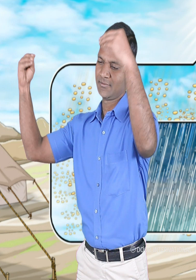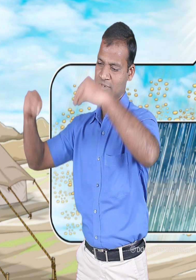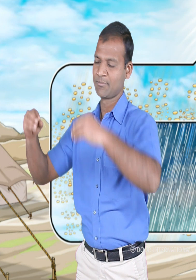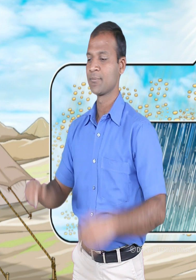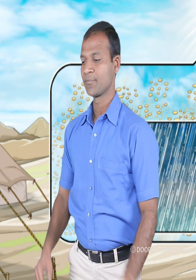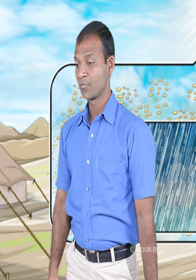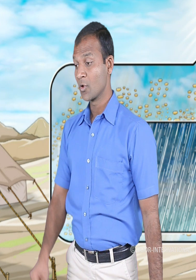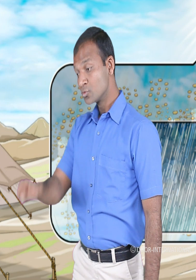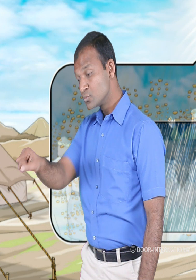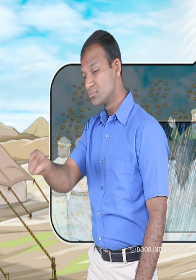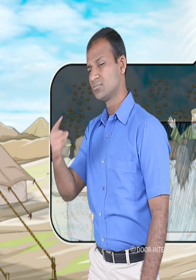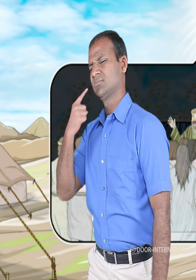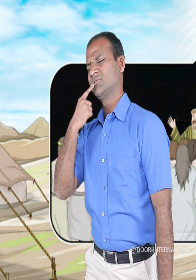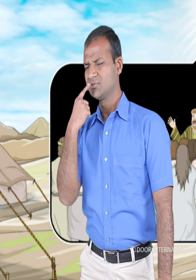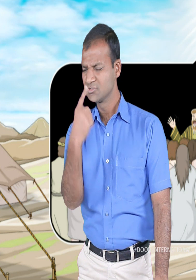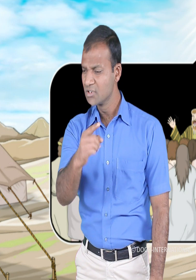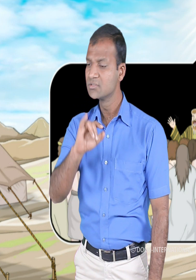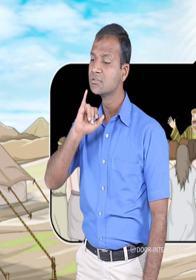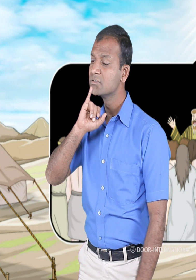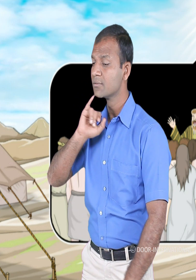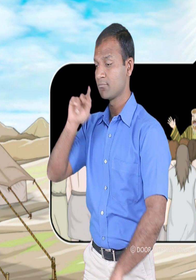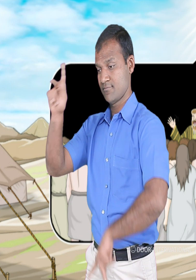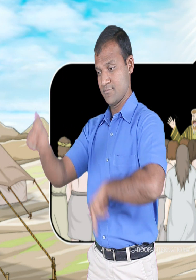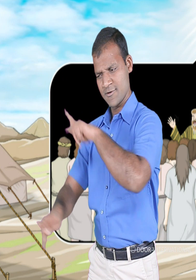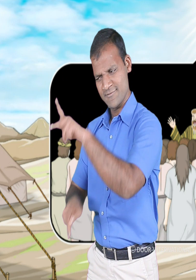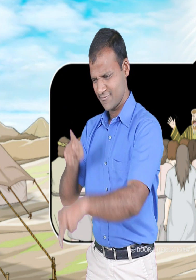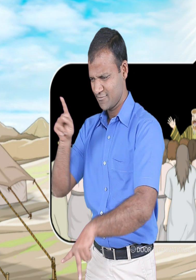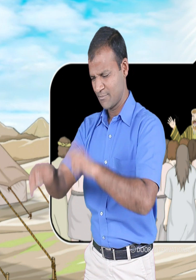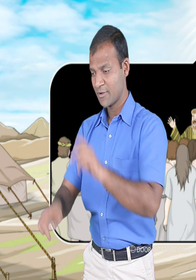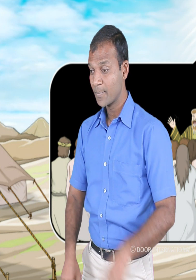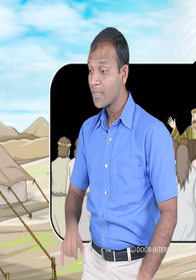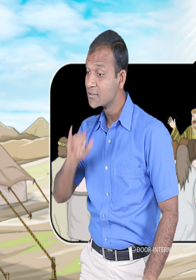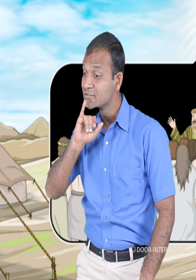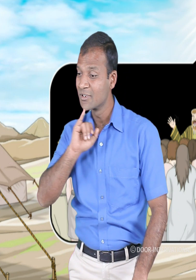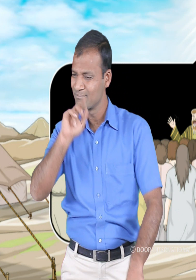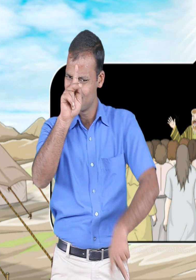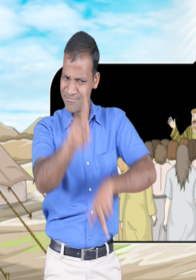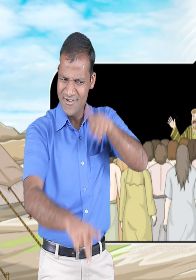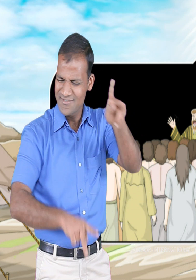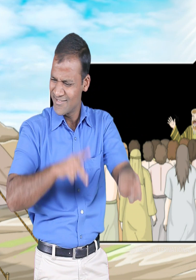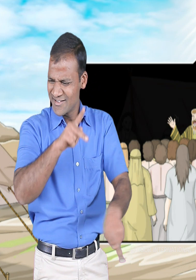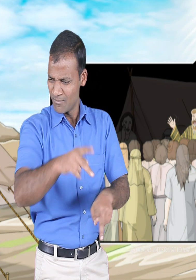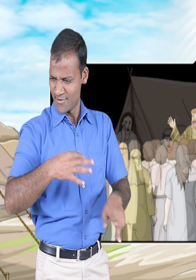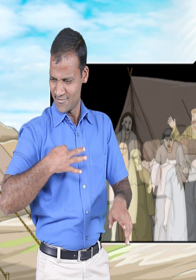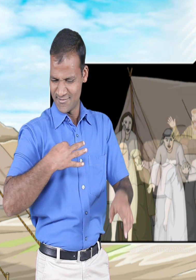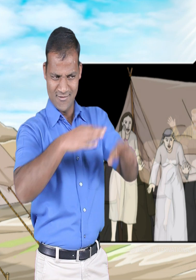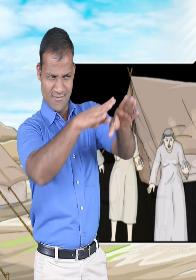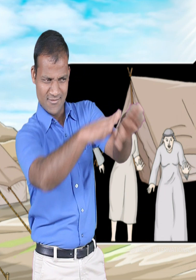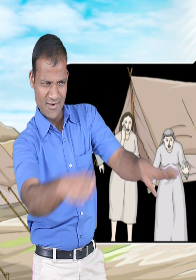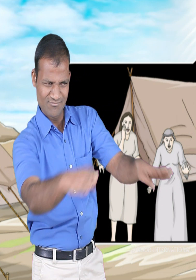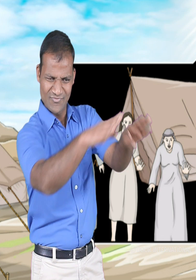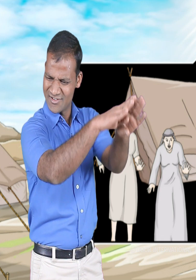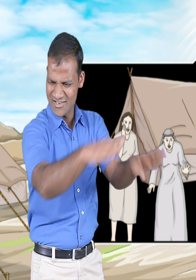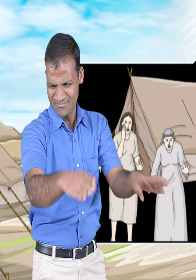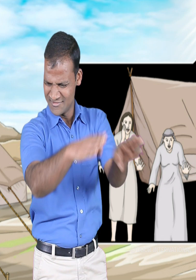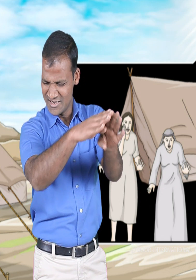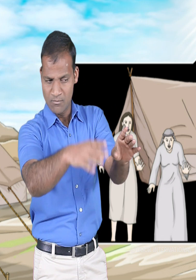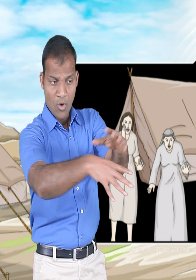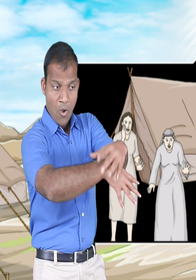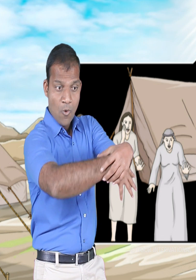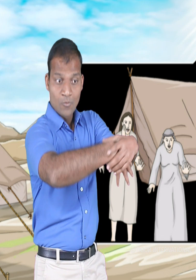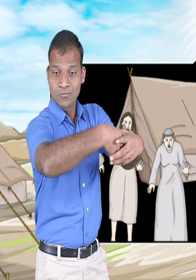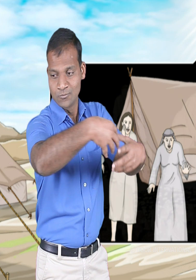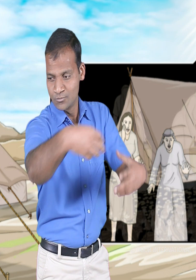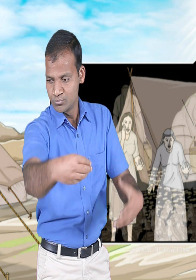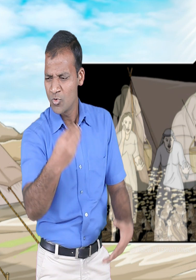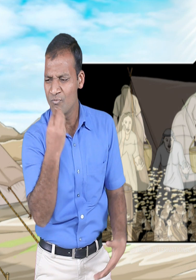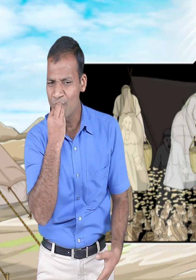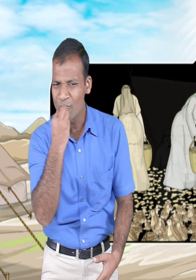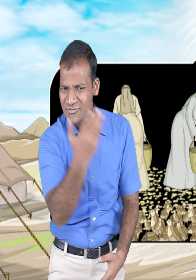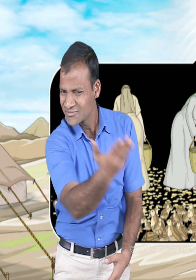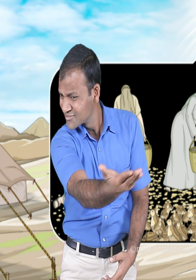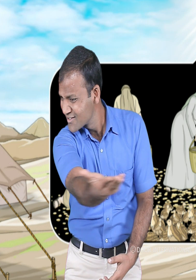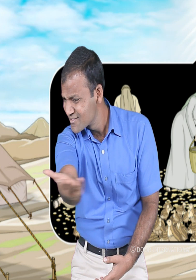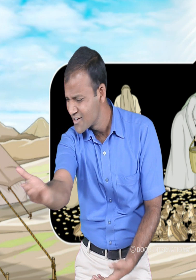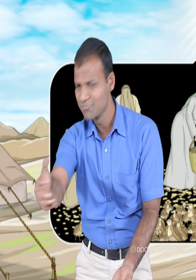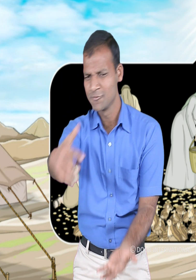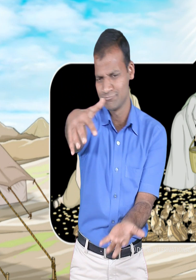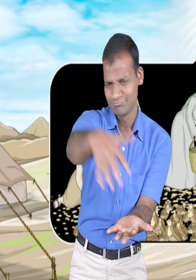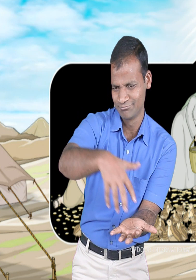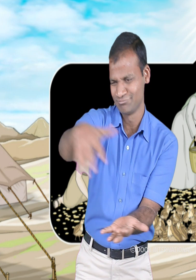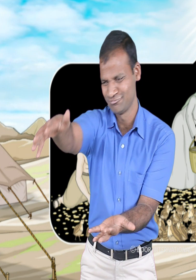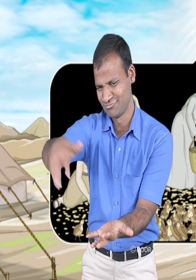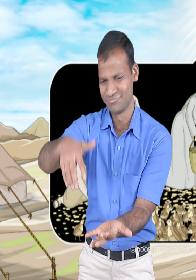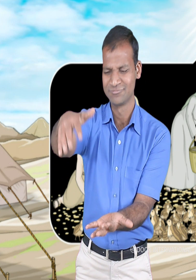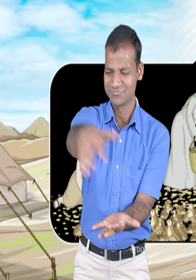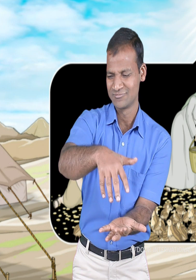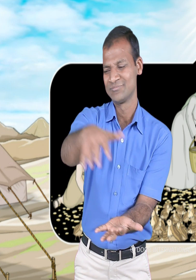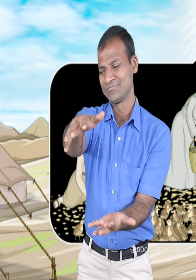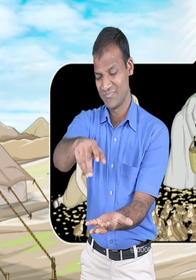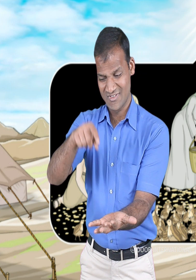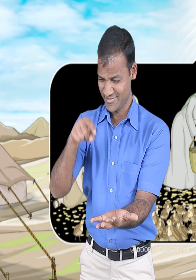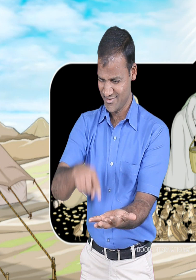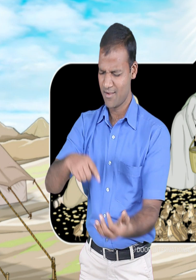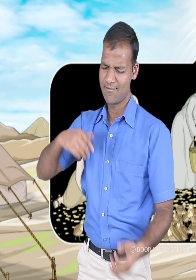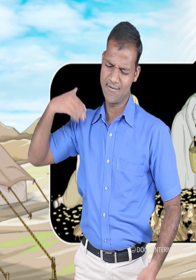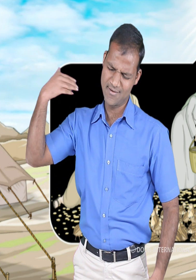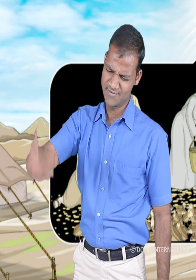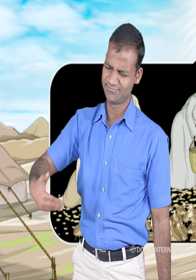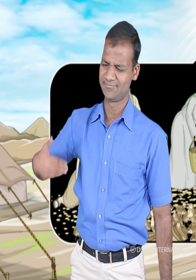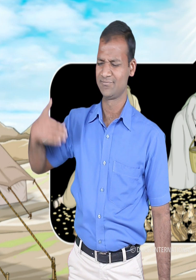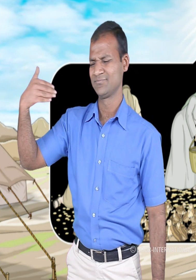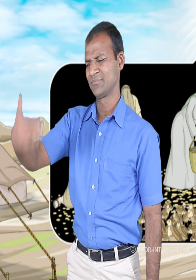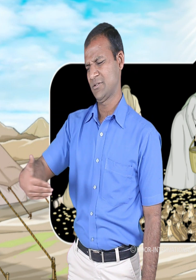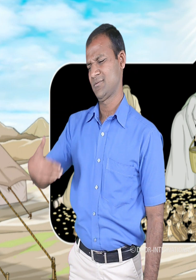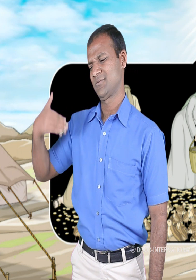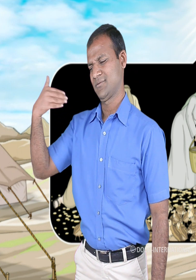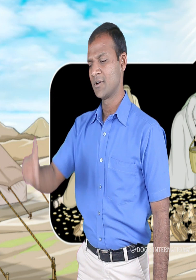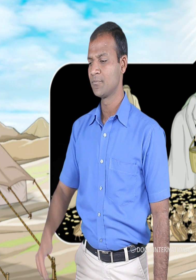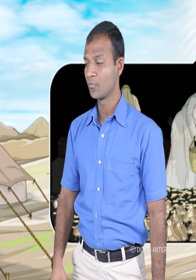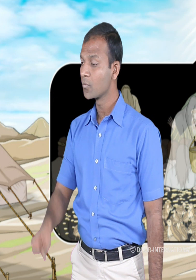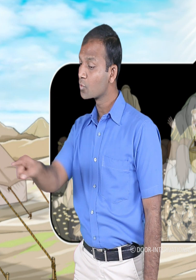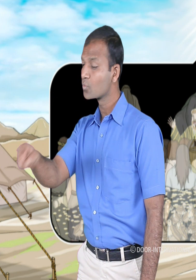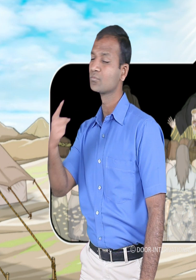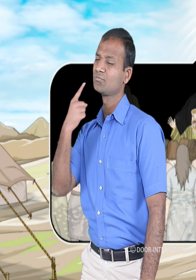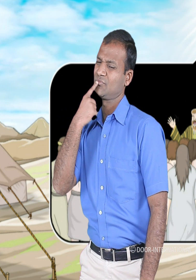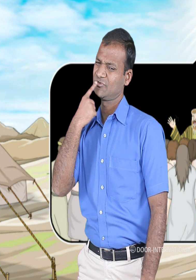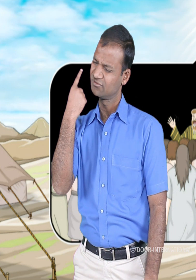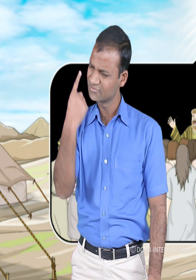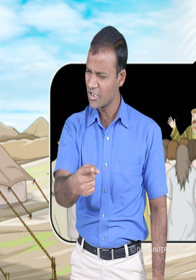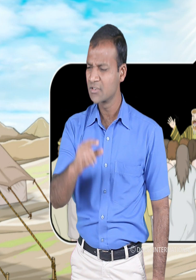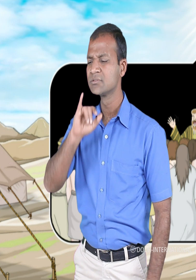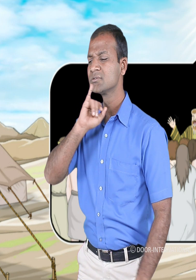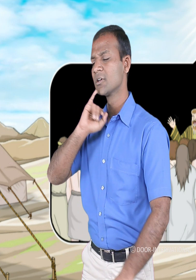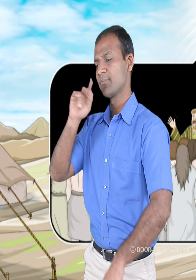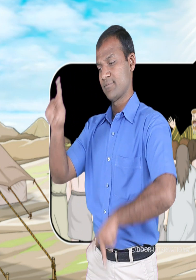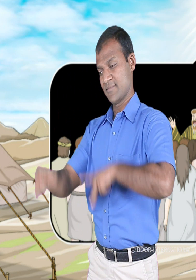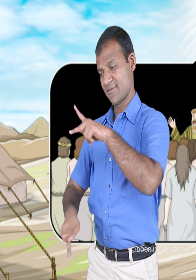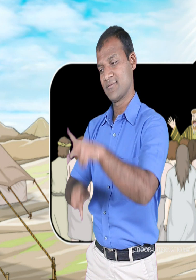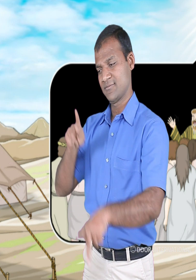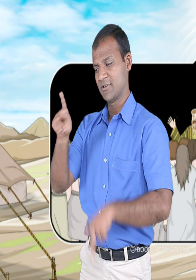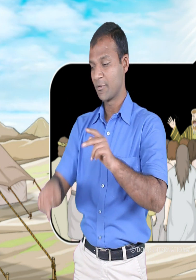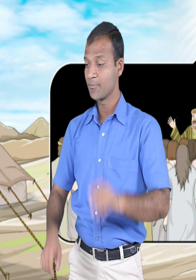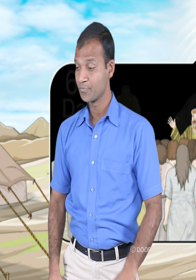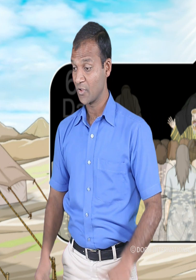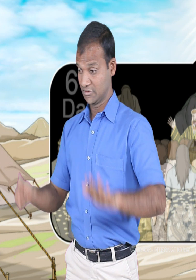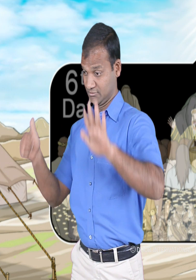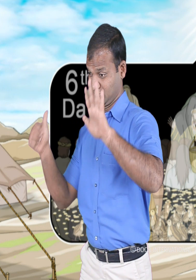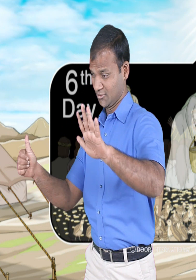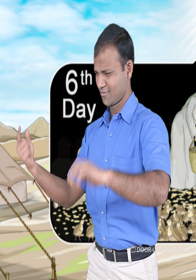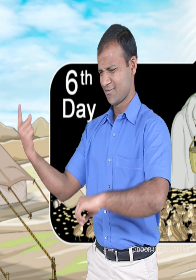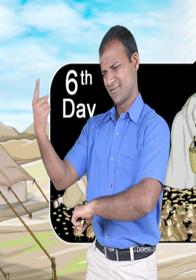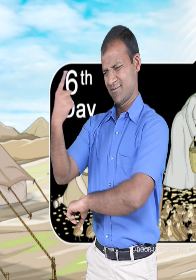Each day the people are to go out and gather enough for that day. In this way I will test whether or not they will follow My instructions.